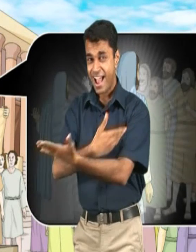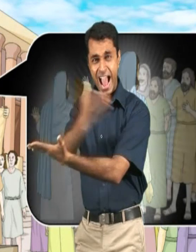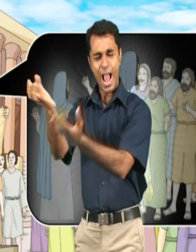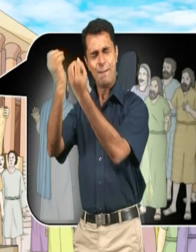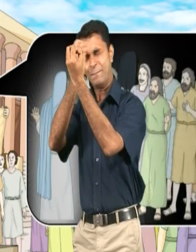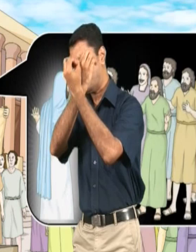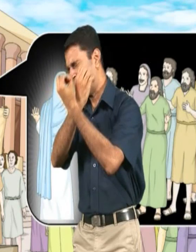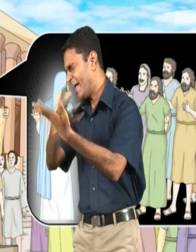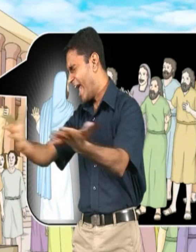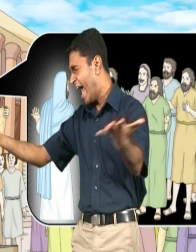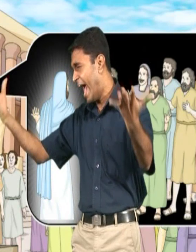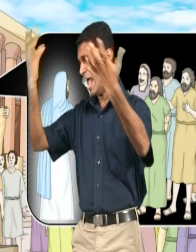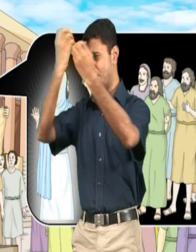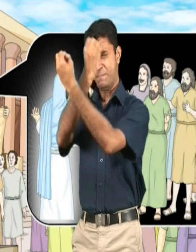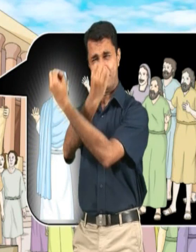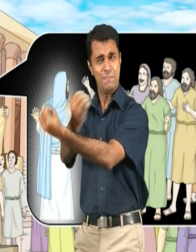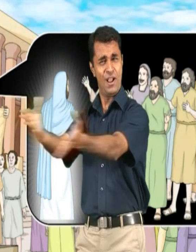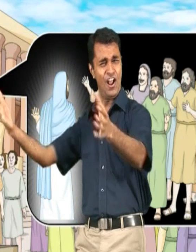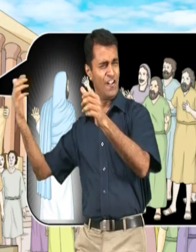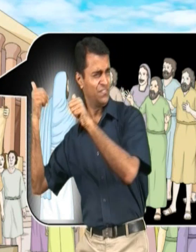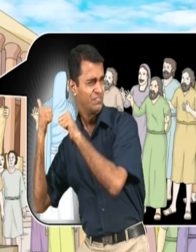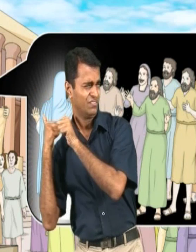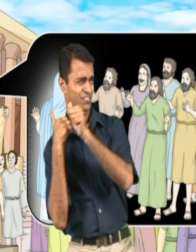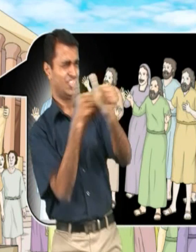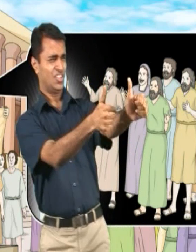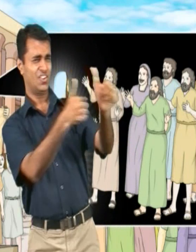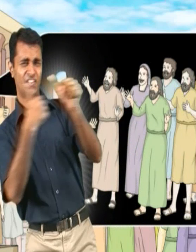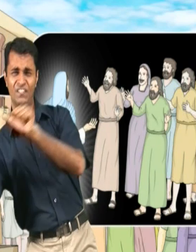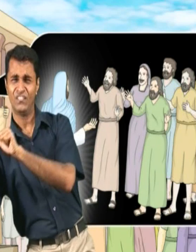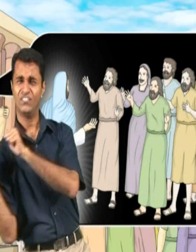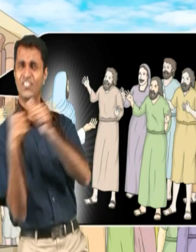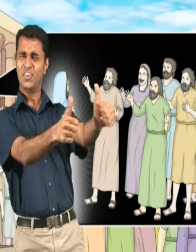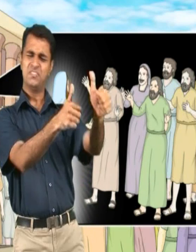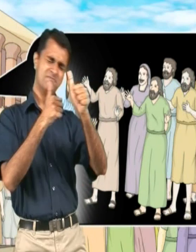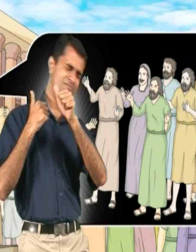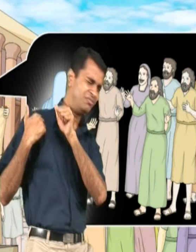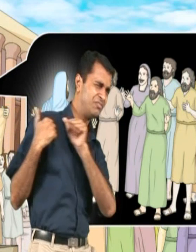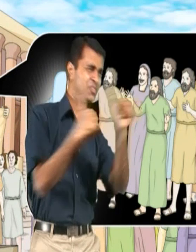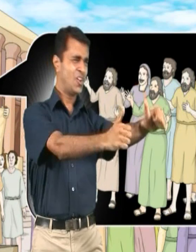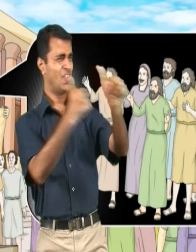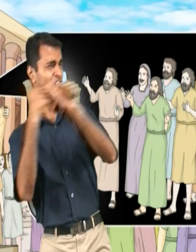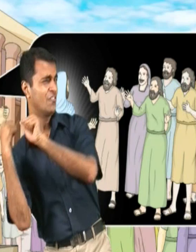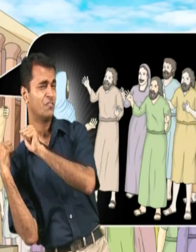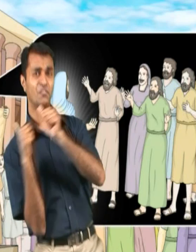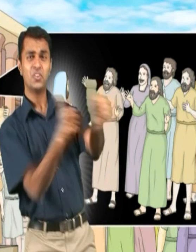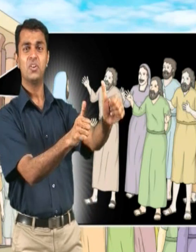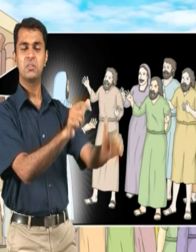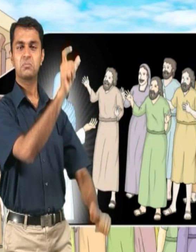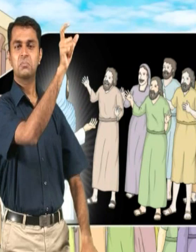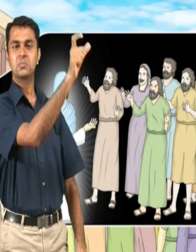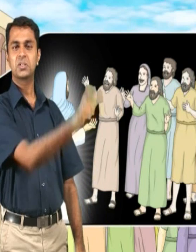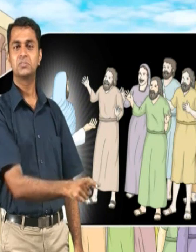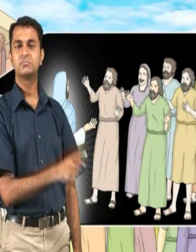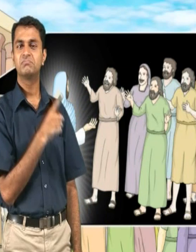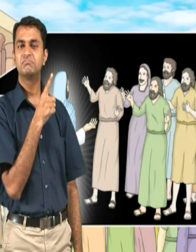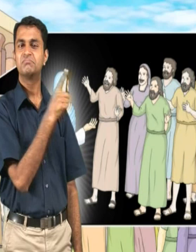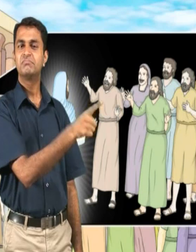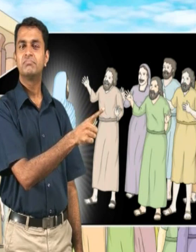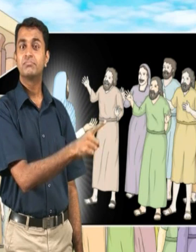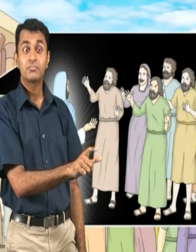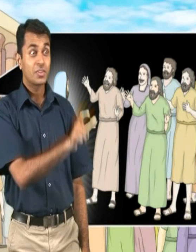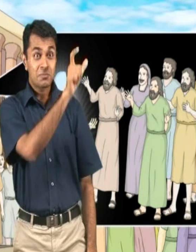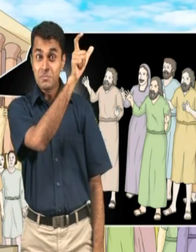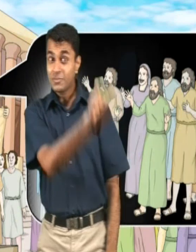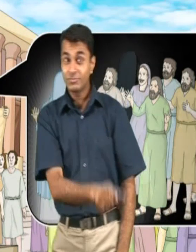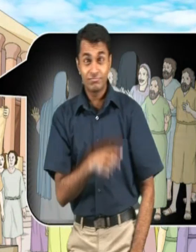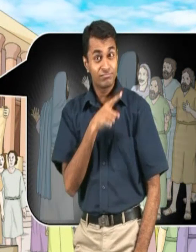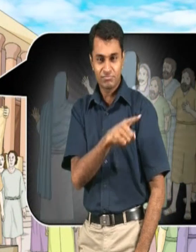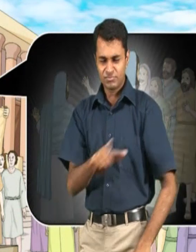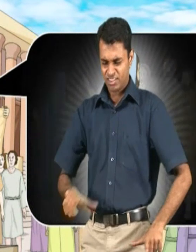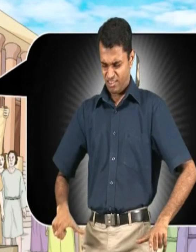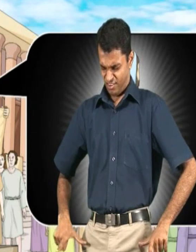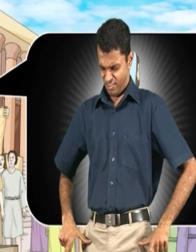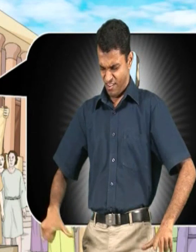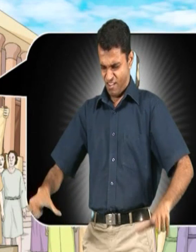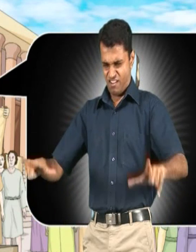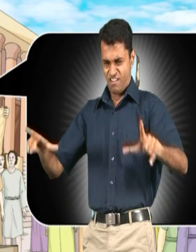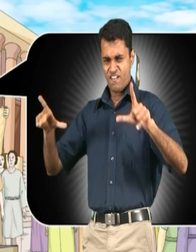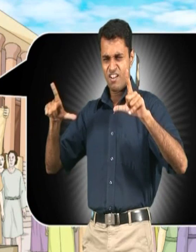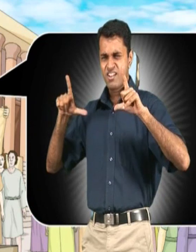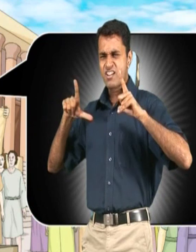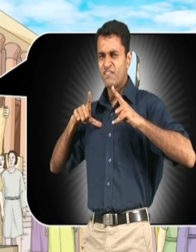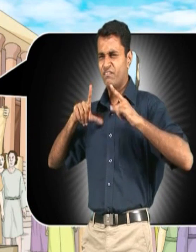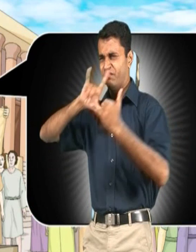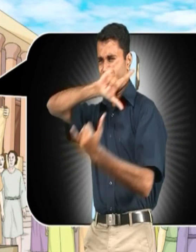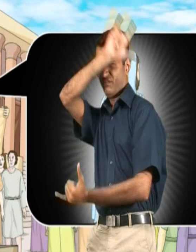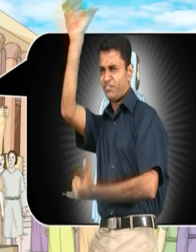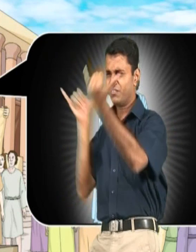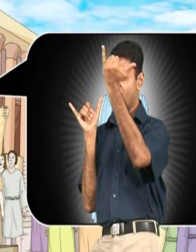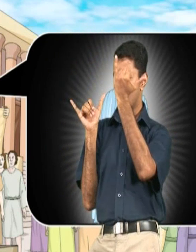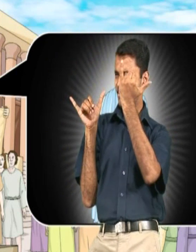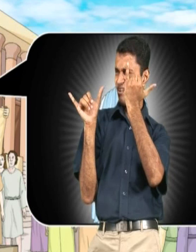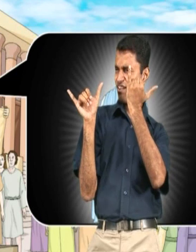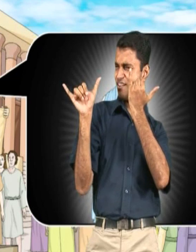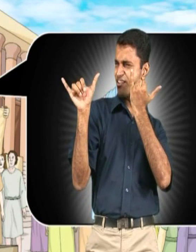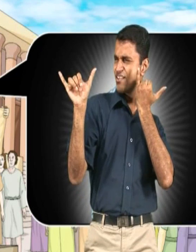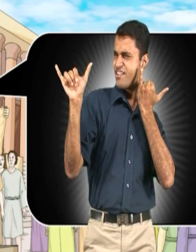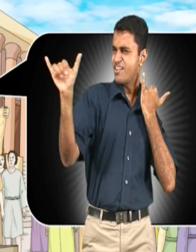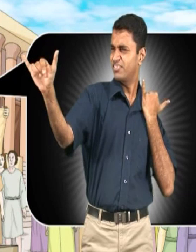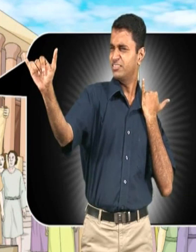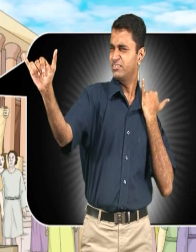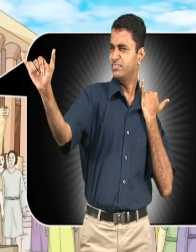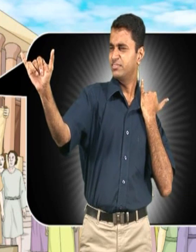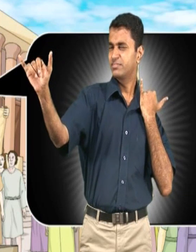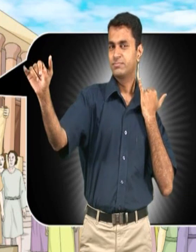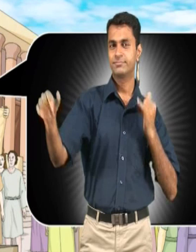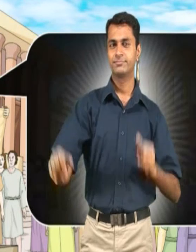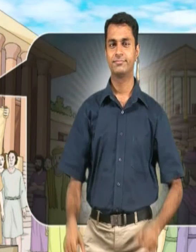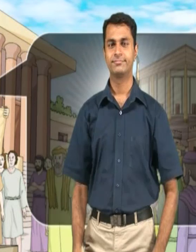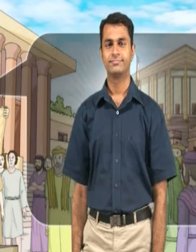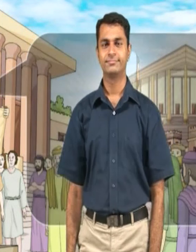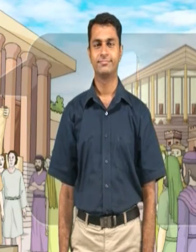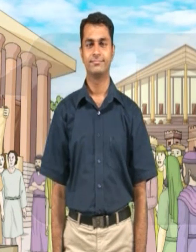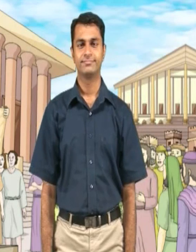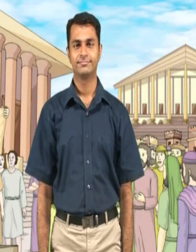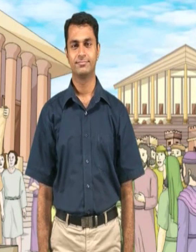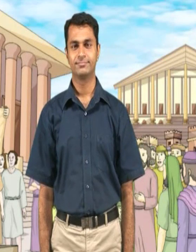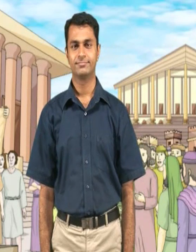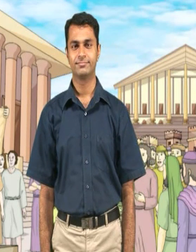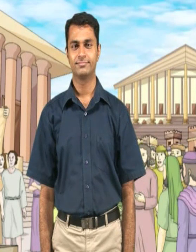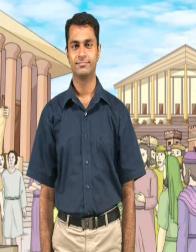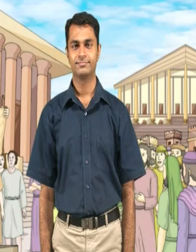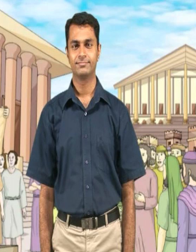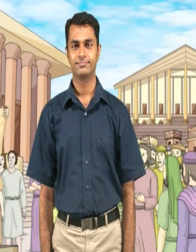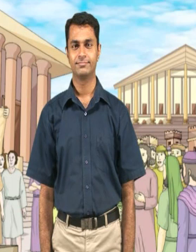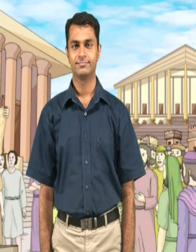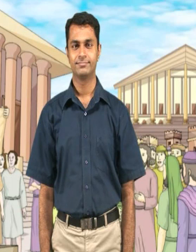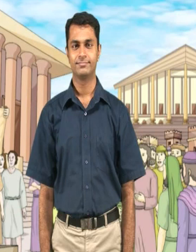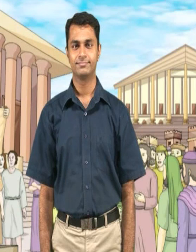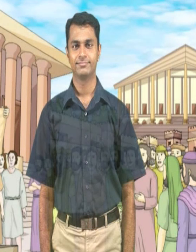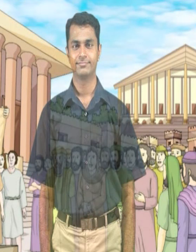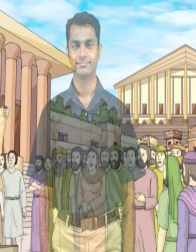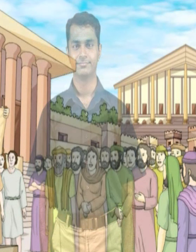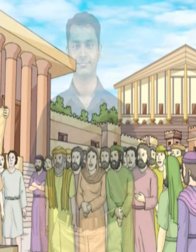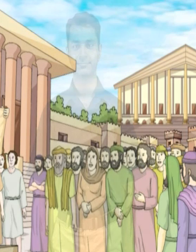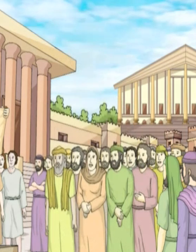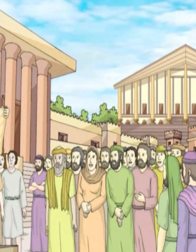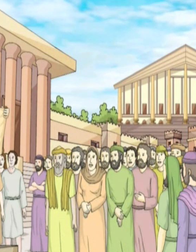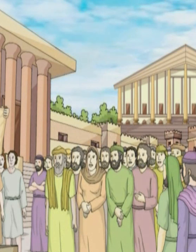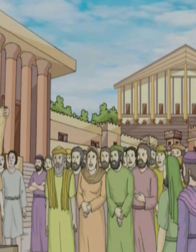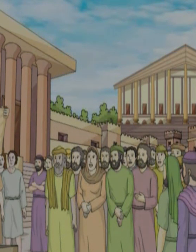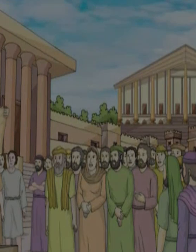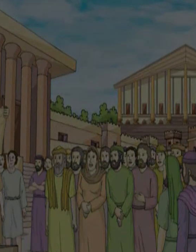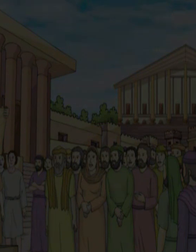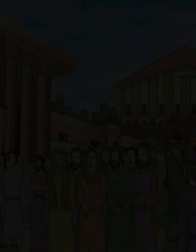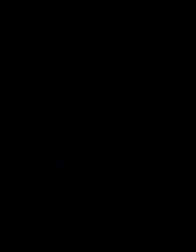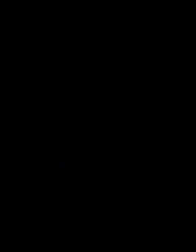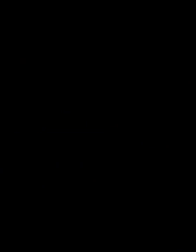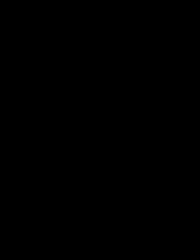Yet He bore the sin of many and made intercession for the transgressors. This is the word of the LORD that came to Micah the Moreshite in the days of Jotham, Ahaz, and Hezekiah, kings of Judah—what he saw regarding Samaria and Jerusalem: But you, Bethlehem Ephrathah, who are small among the clans of Judah, out of you will come forth for Me One to be ruler over Israel — One whose origins are of old, from the days of eternity.